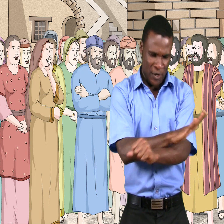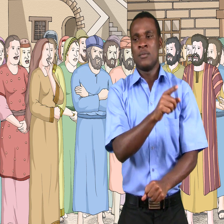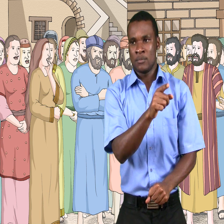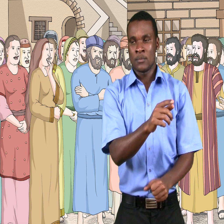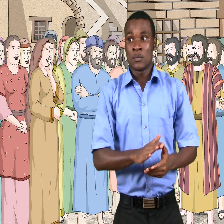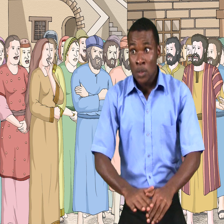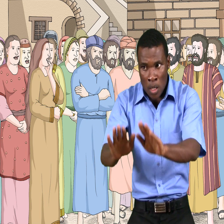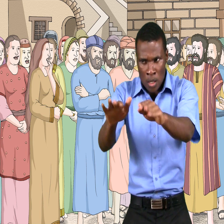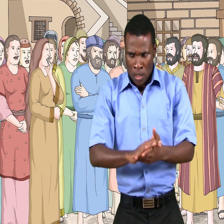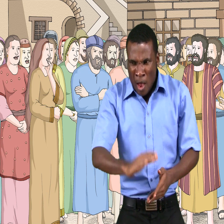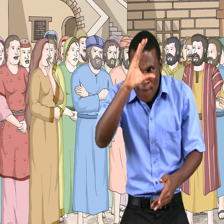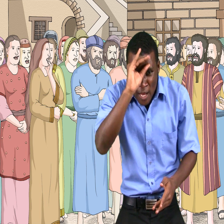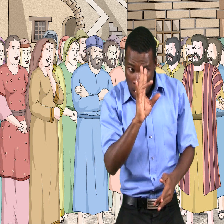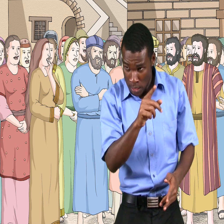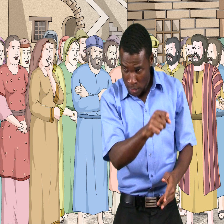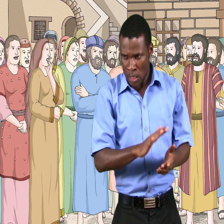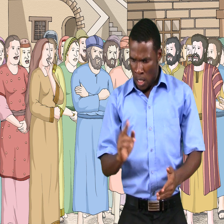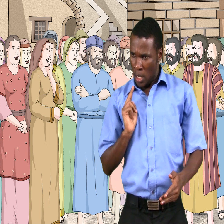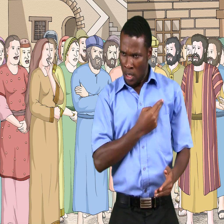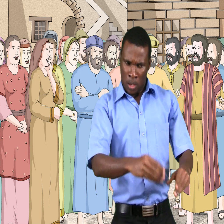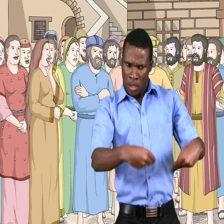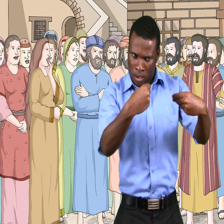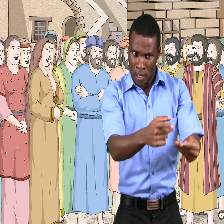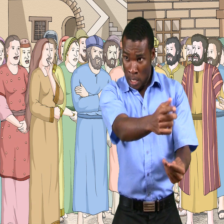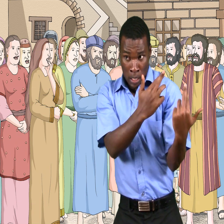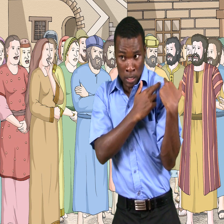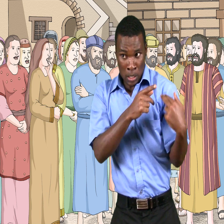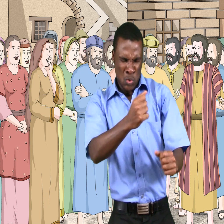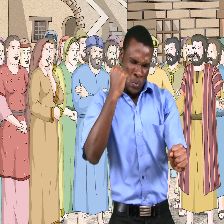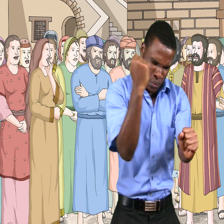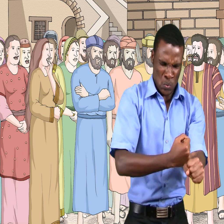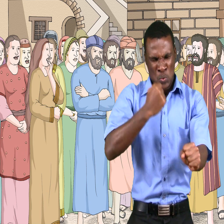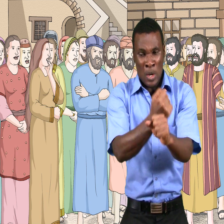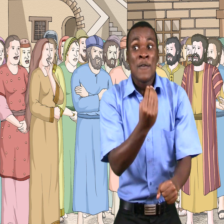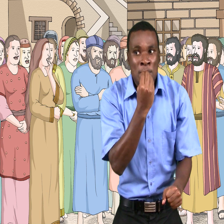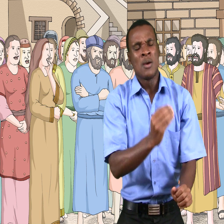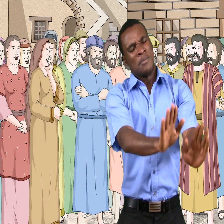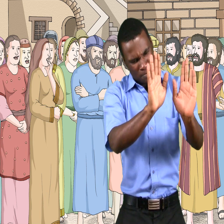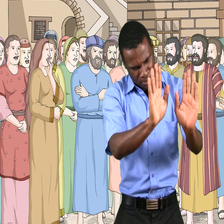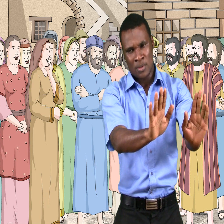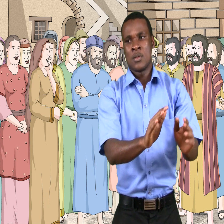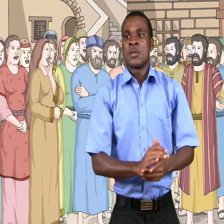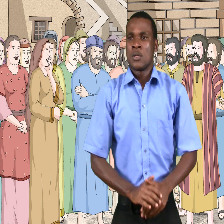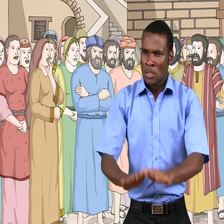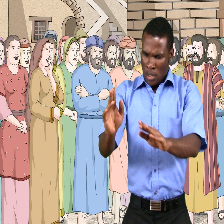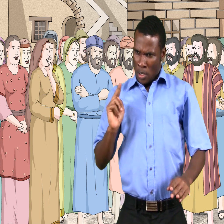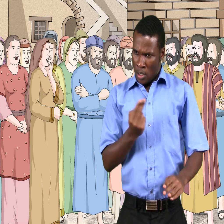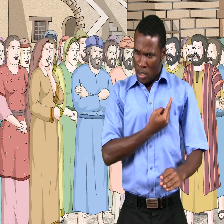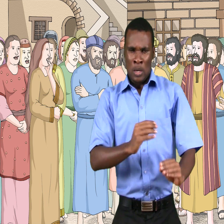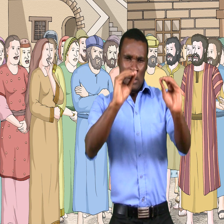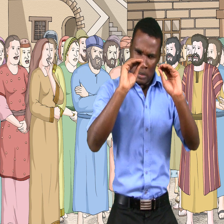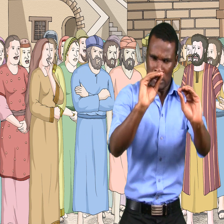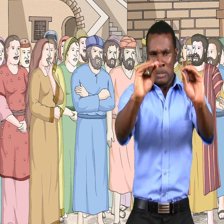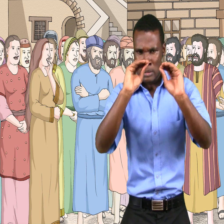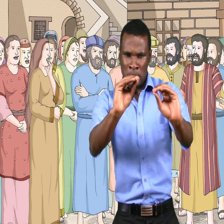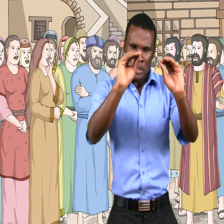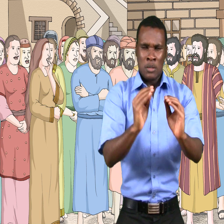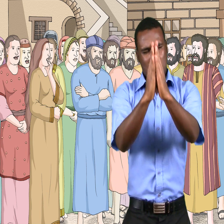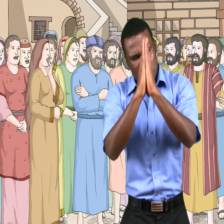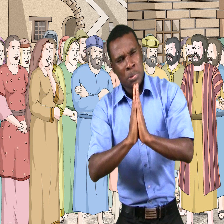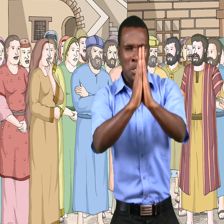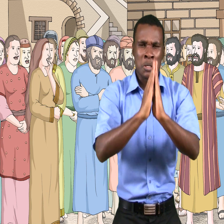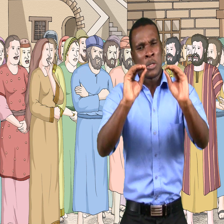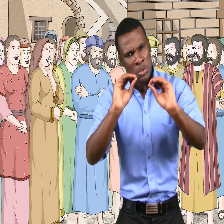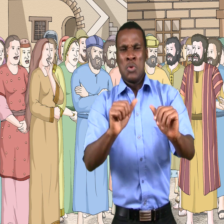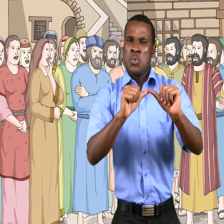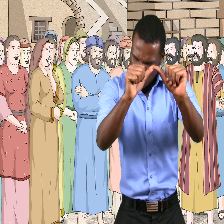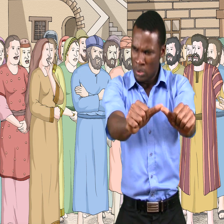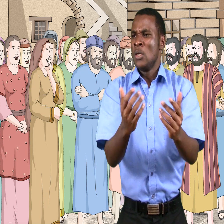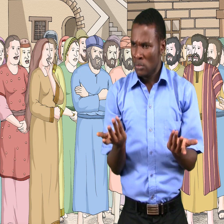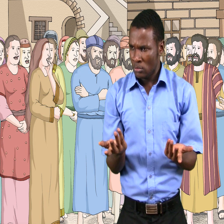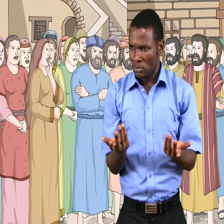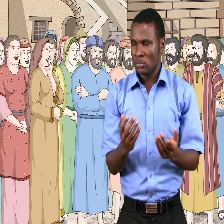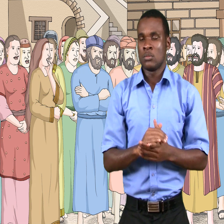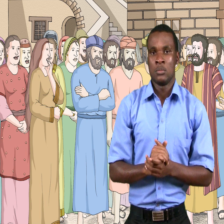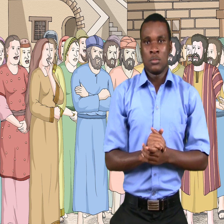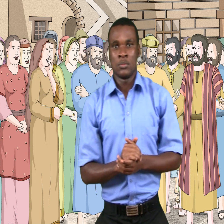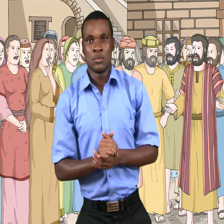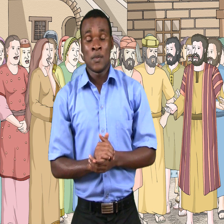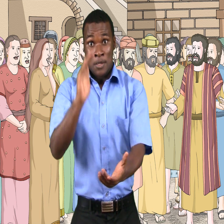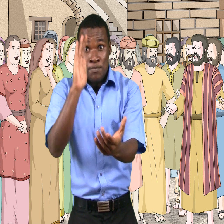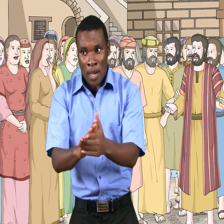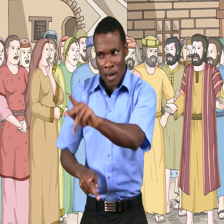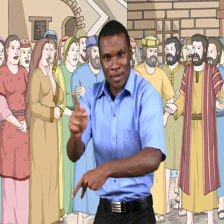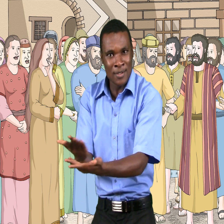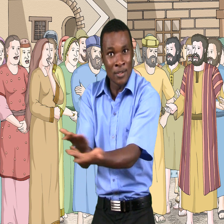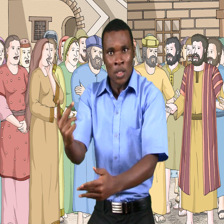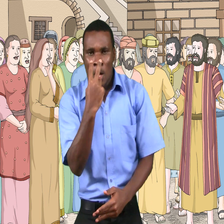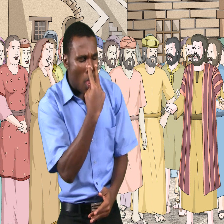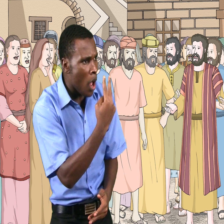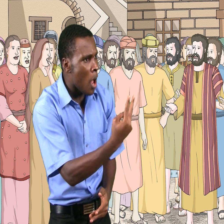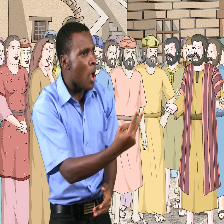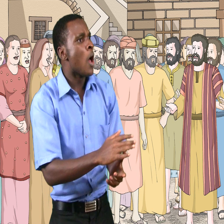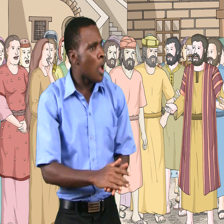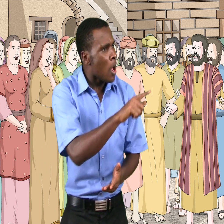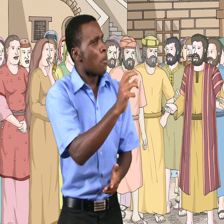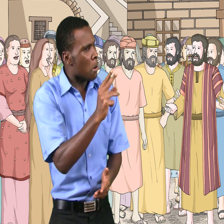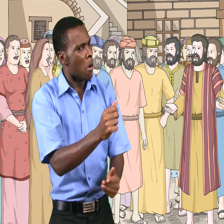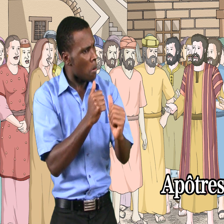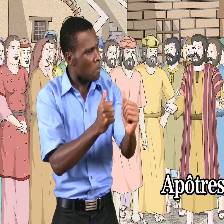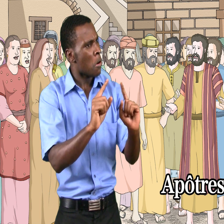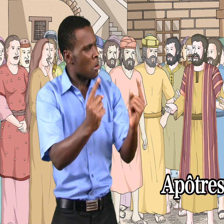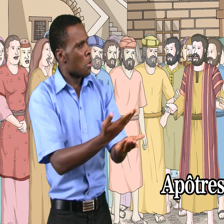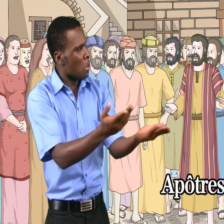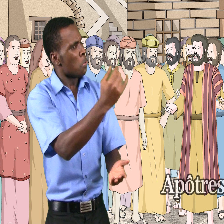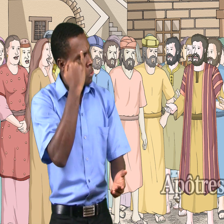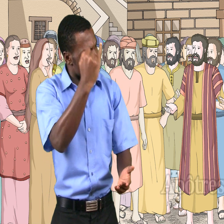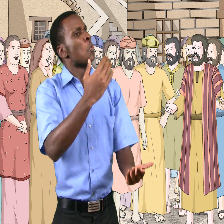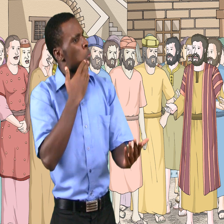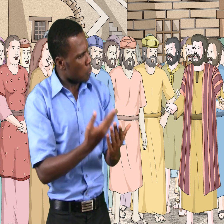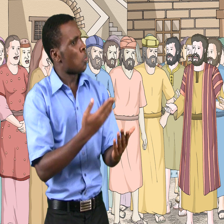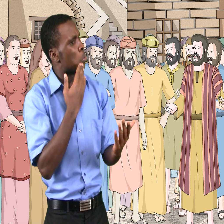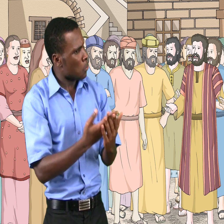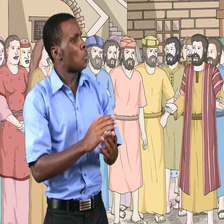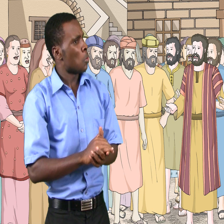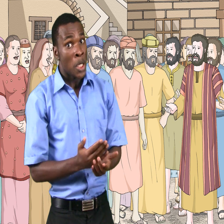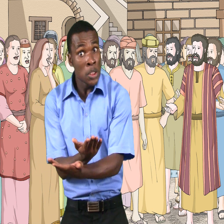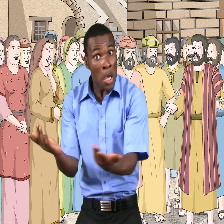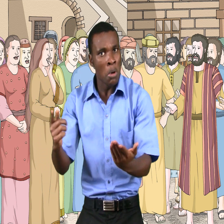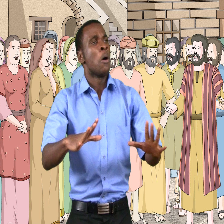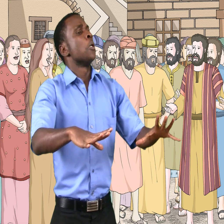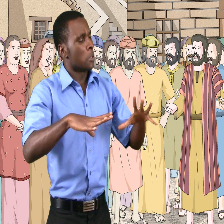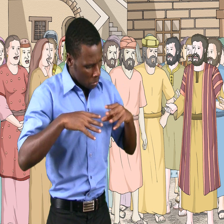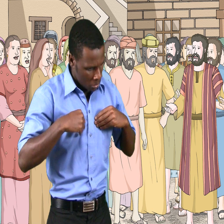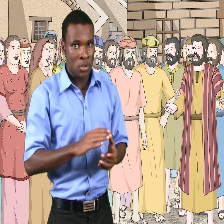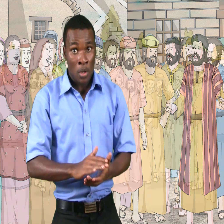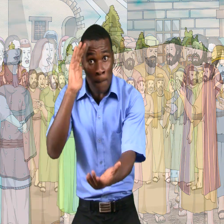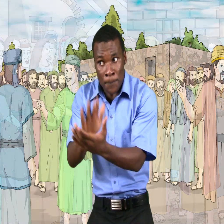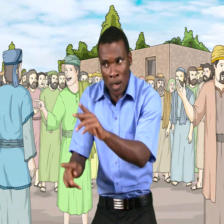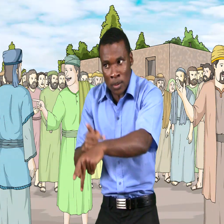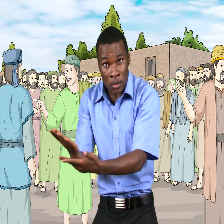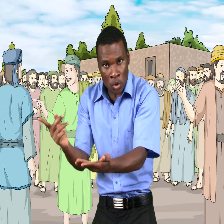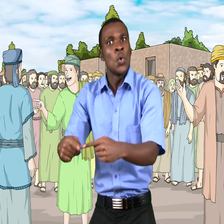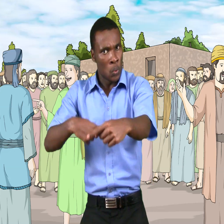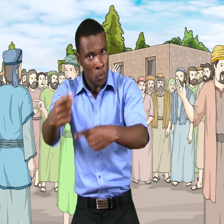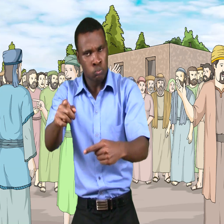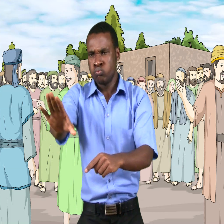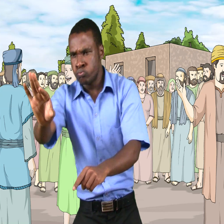We will appoint this responsibility to them and will devote ourselves to prayer and to the ministry of the word.”